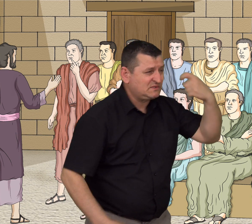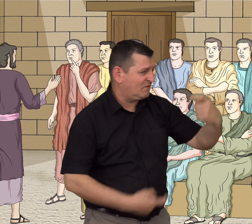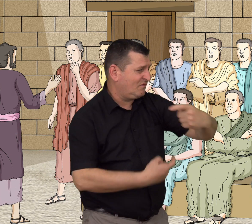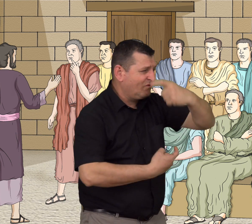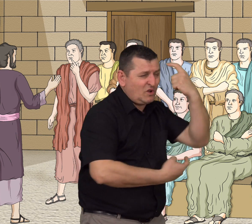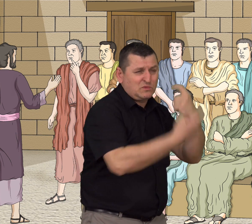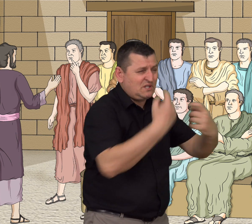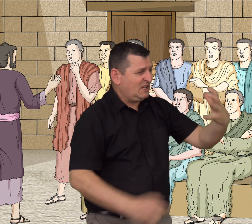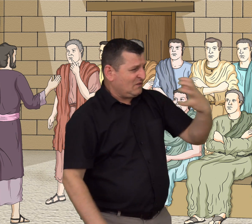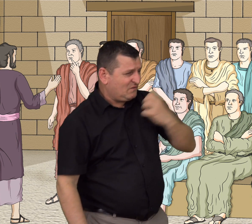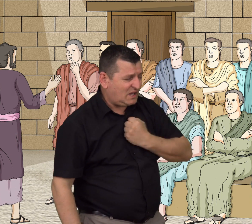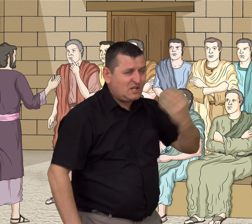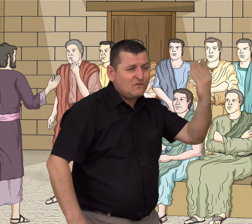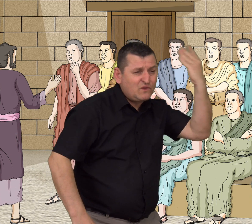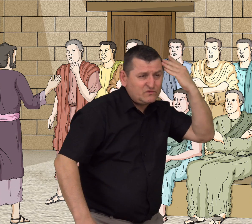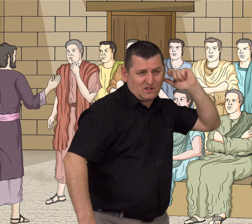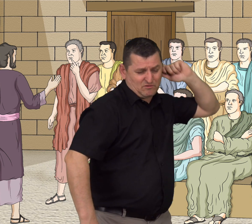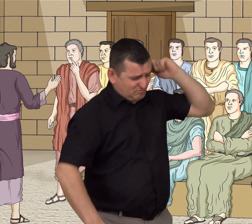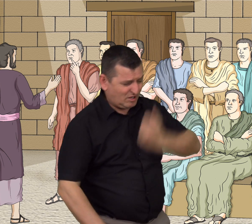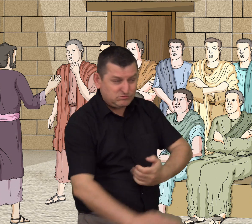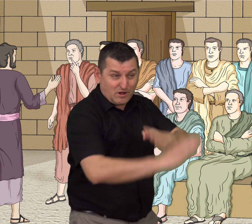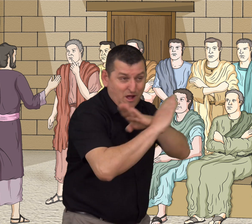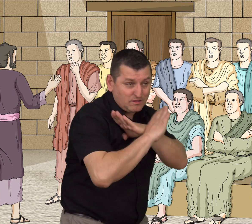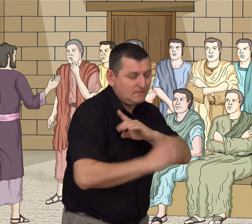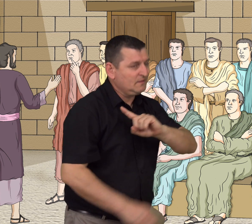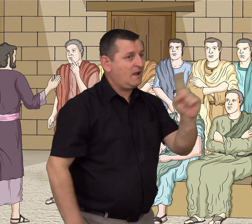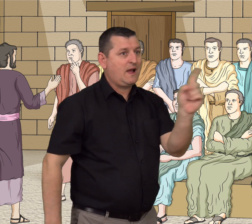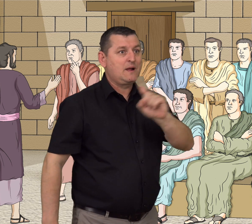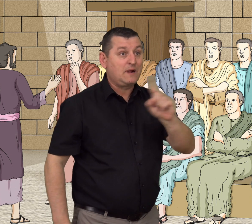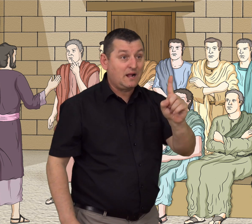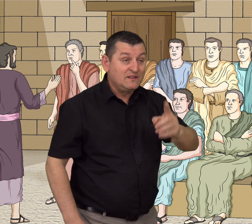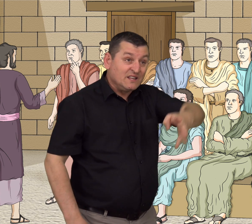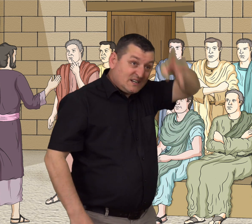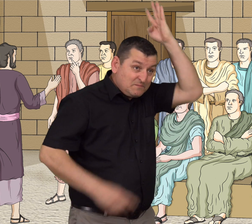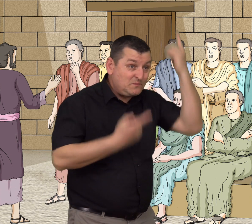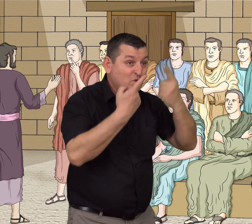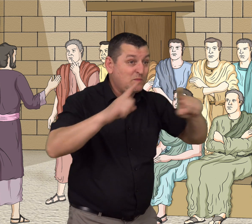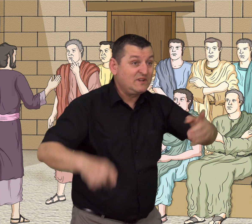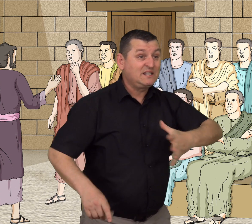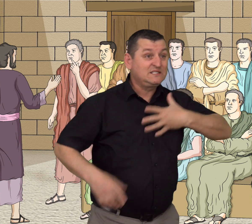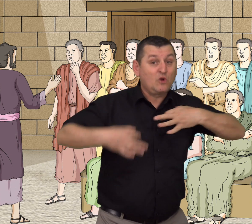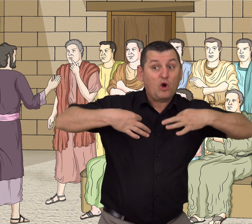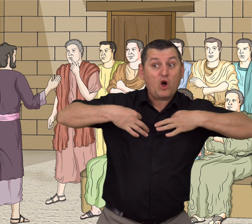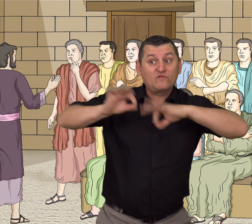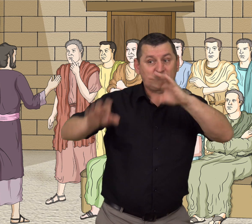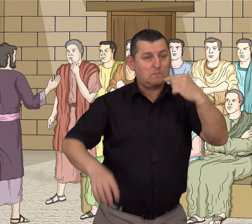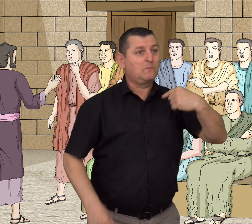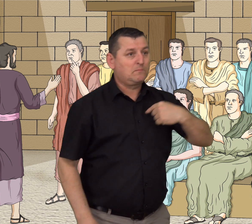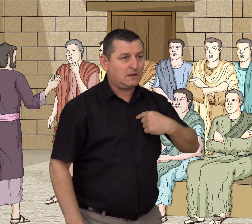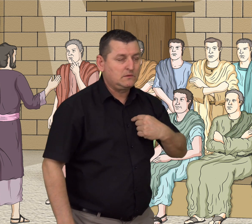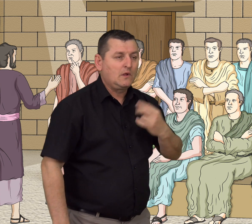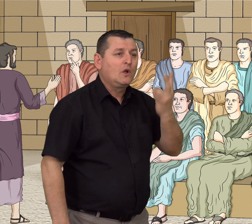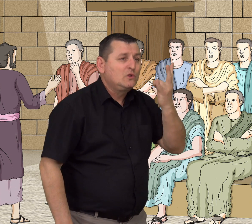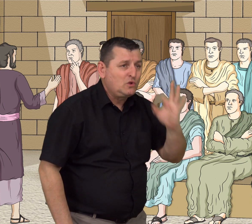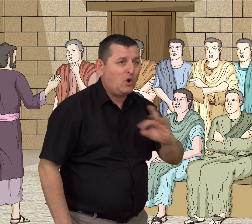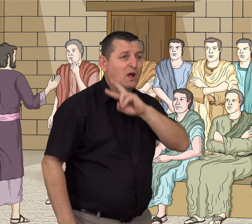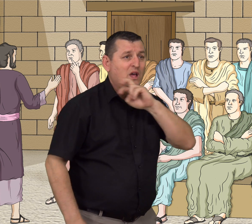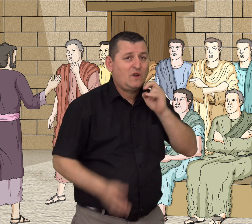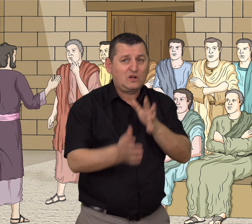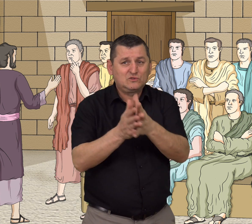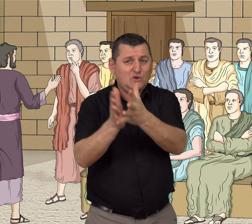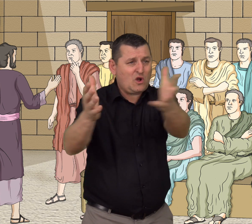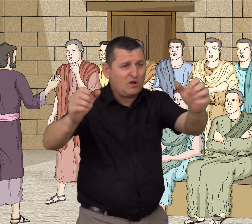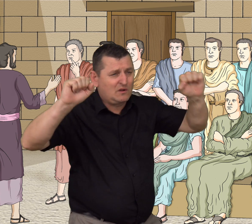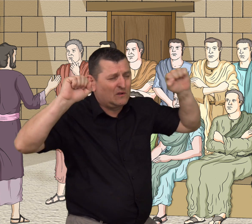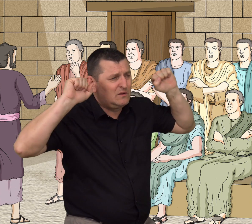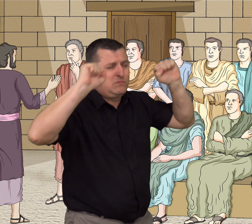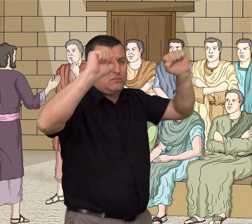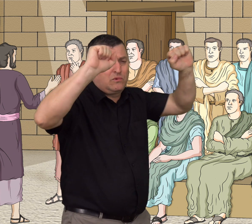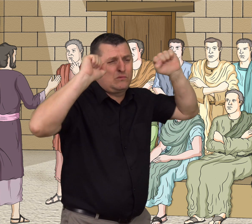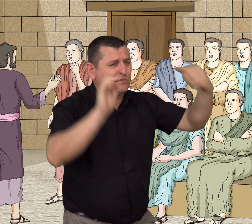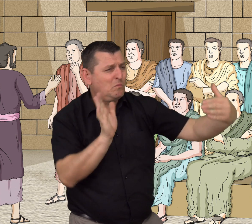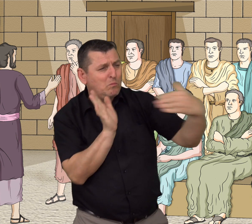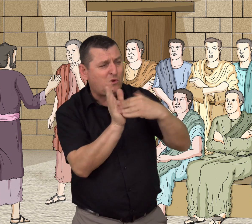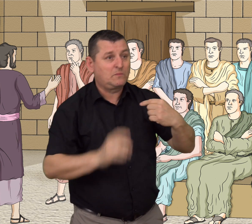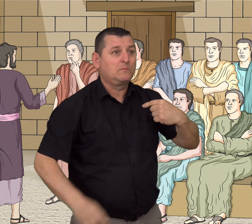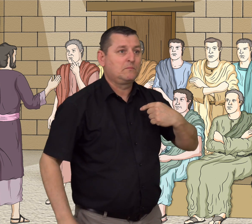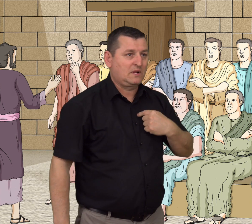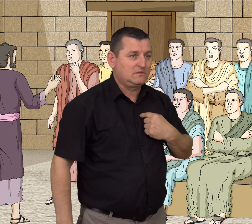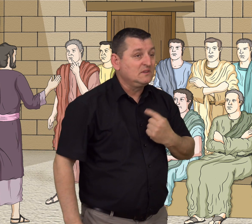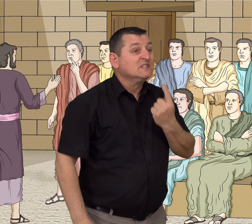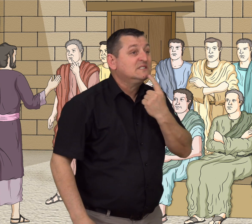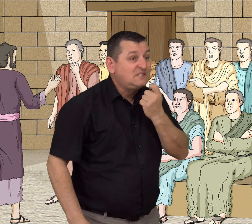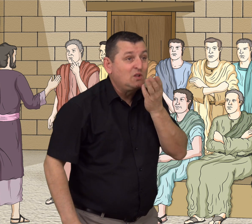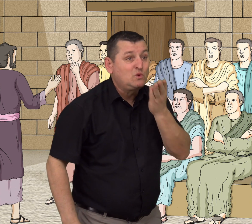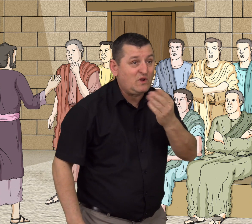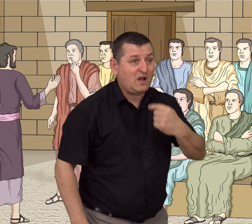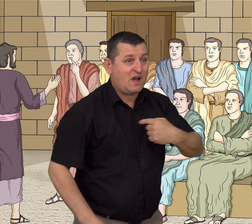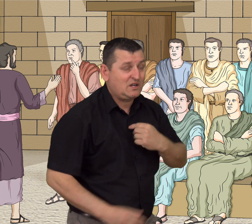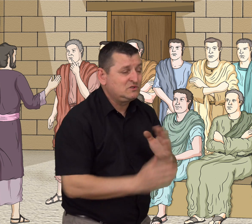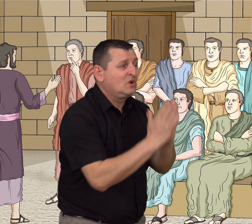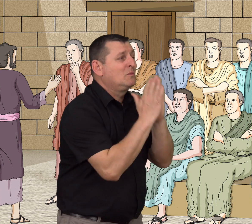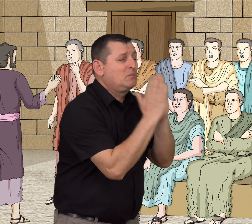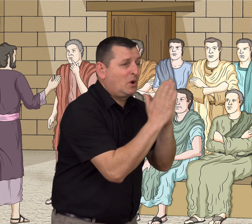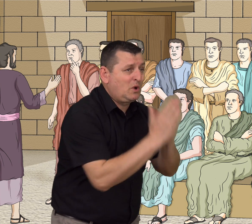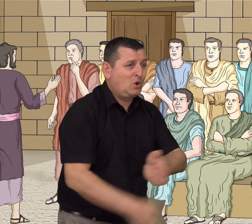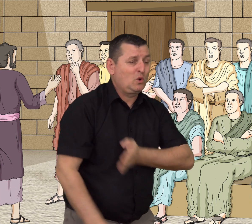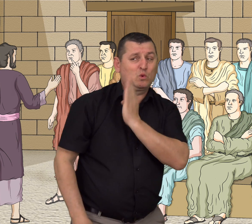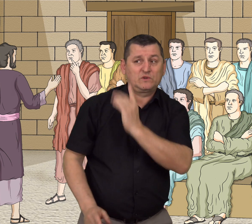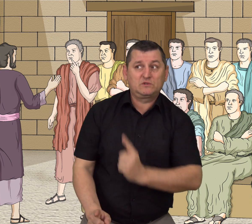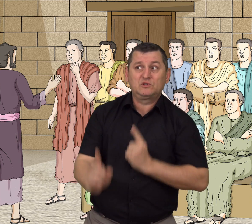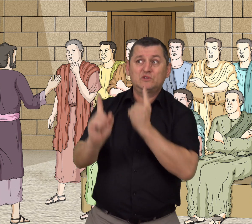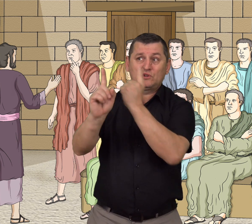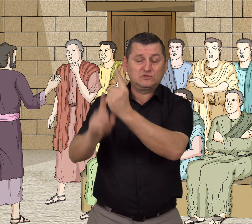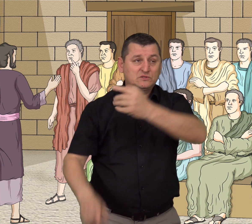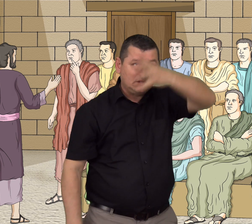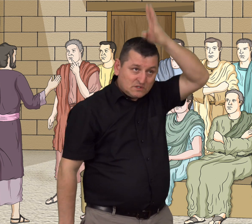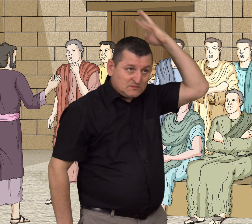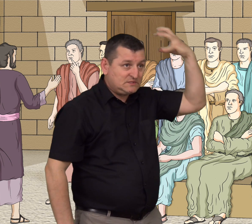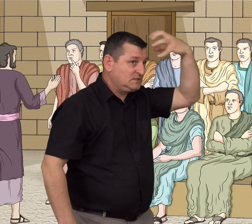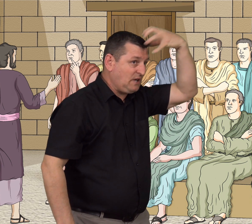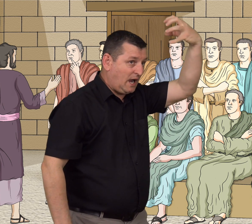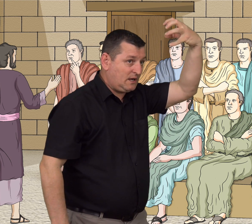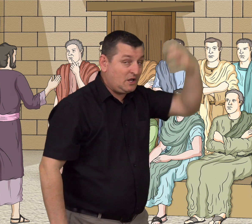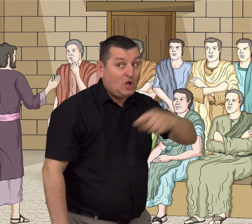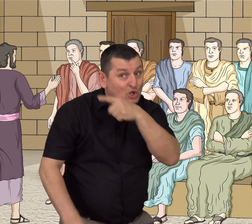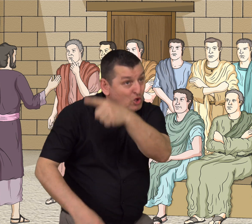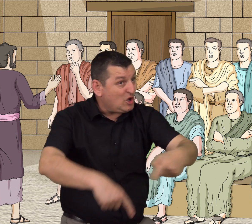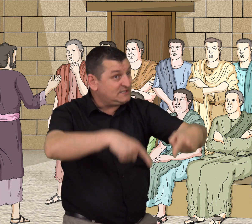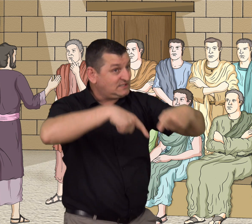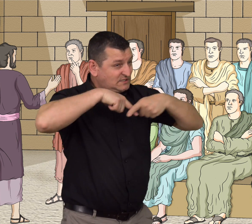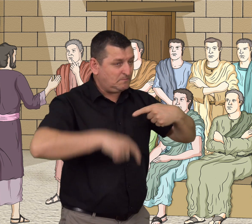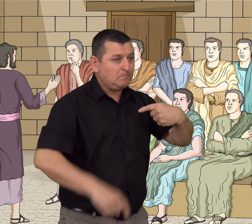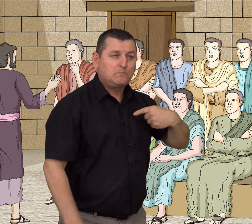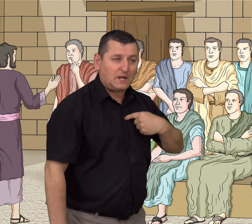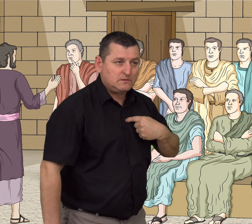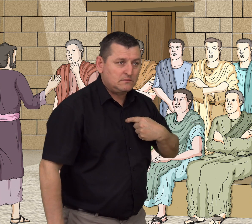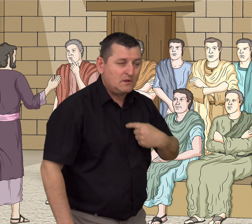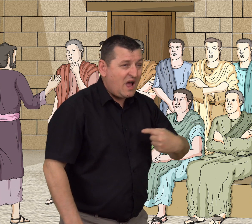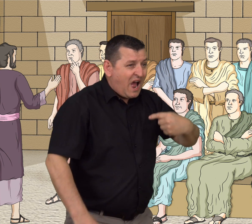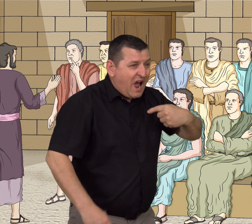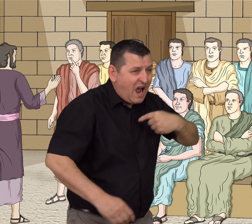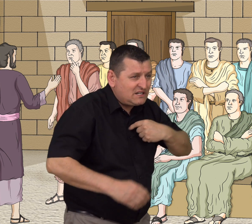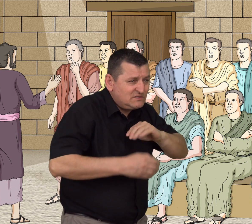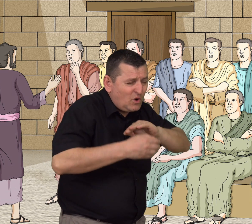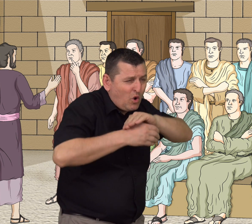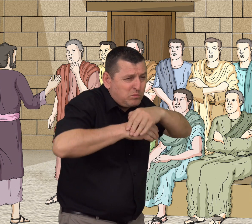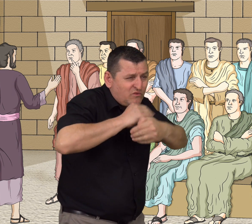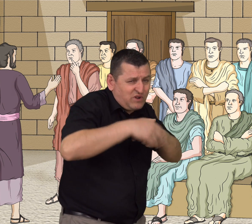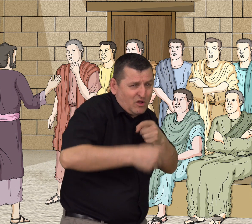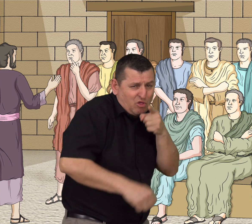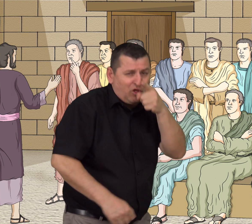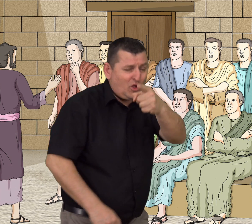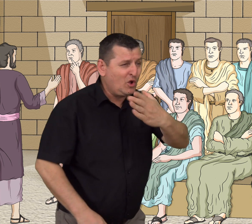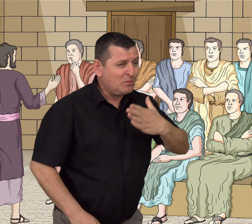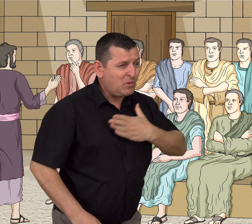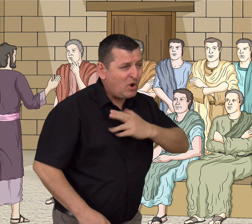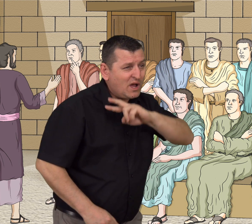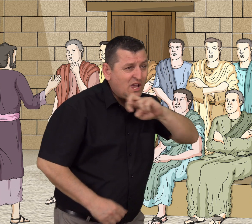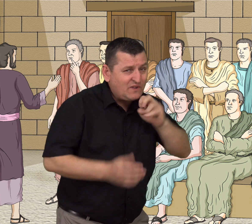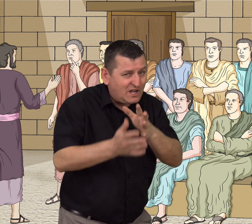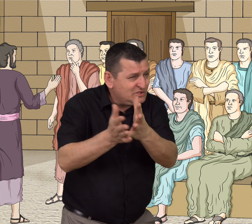They examined me and wanted to release me, because there was no basis for a death sentence against me.